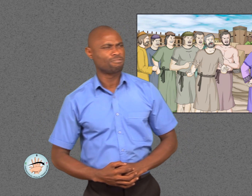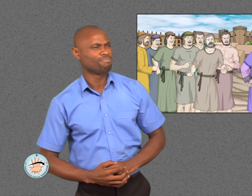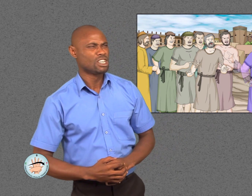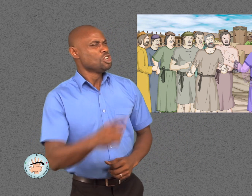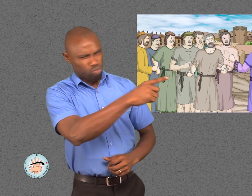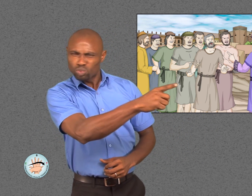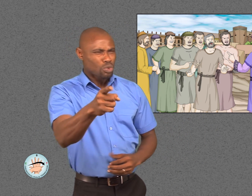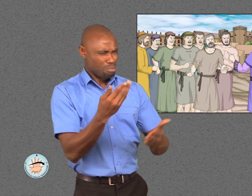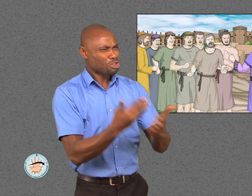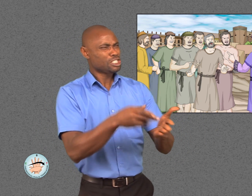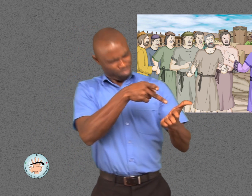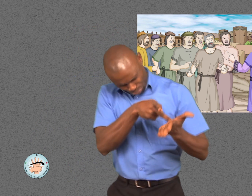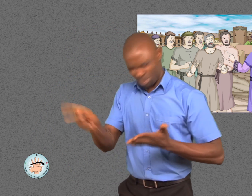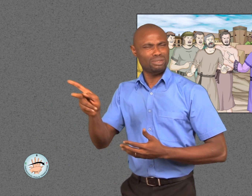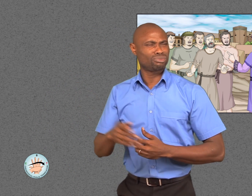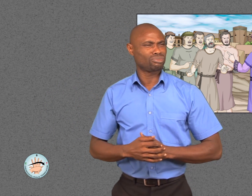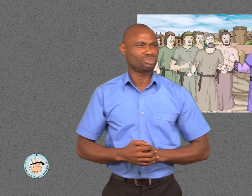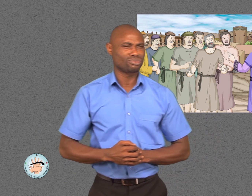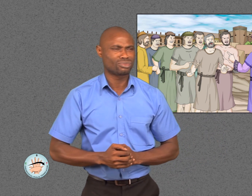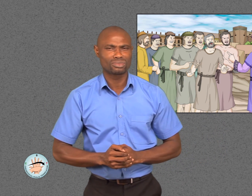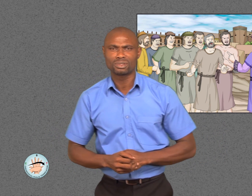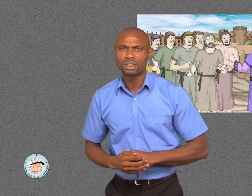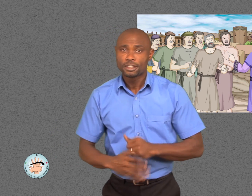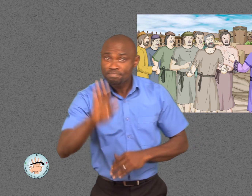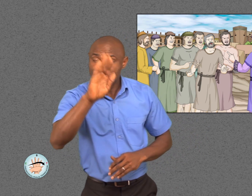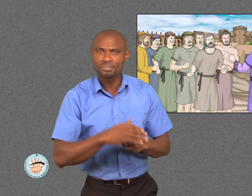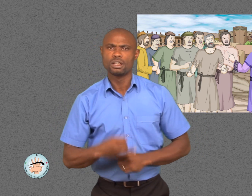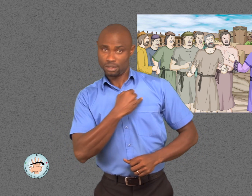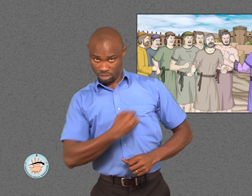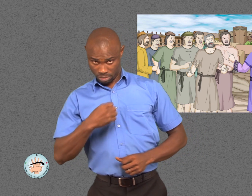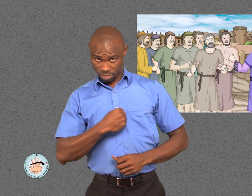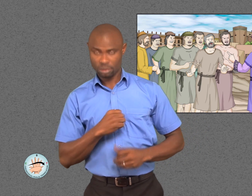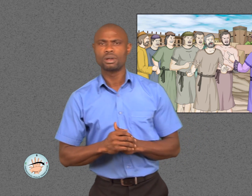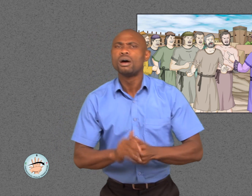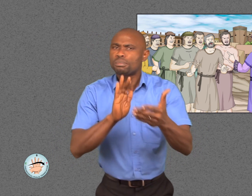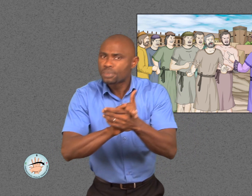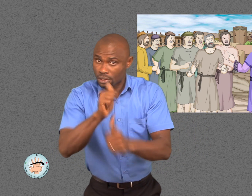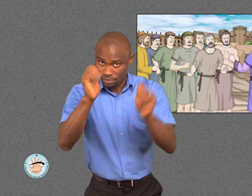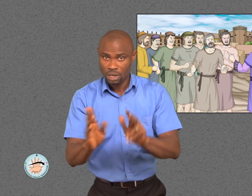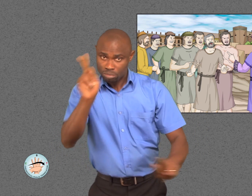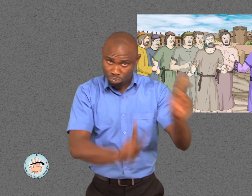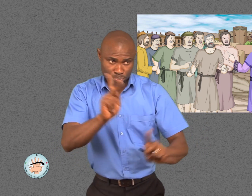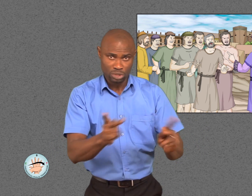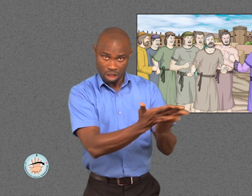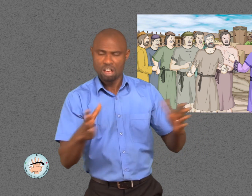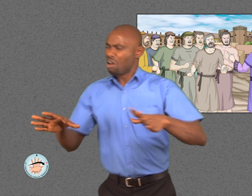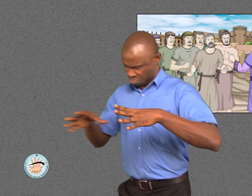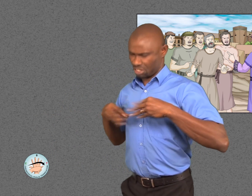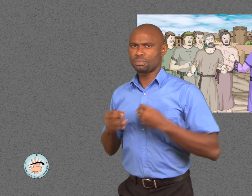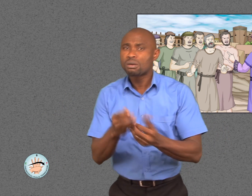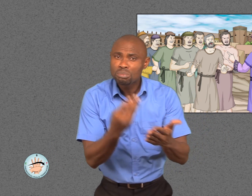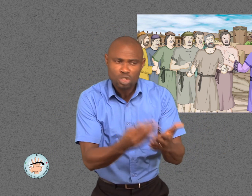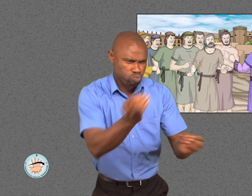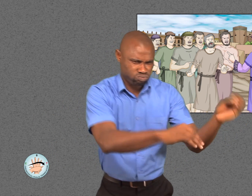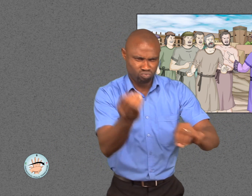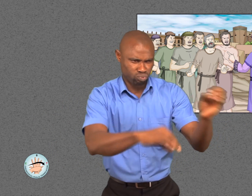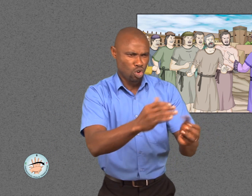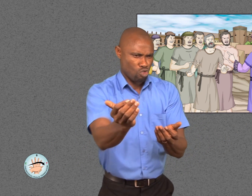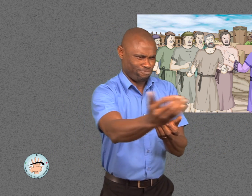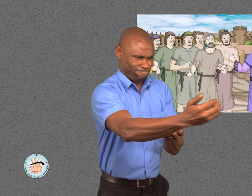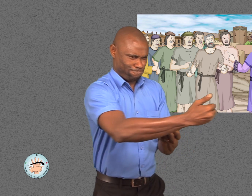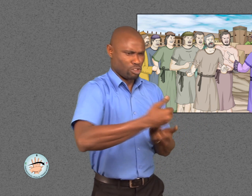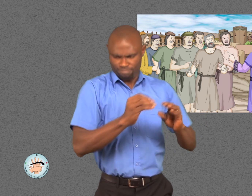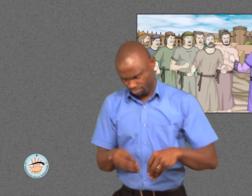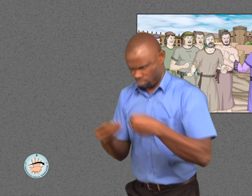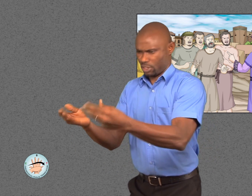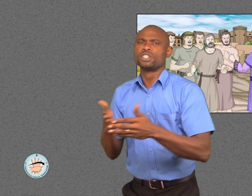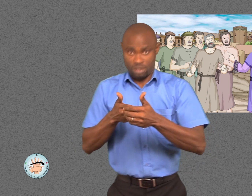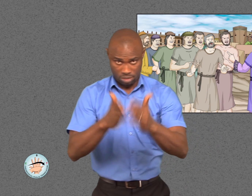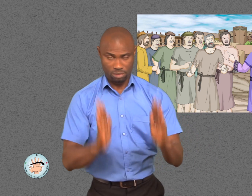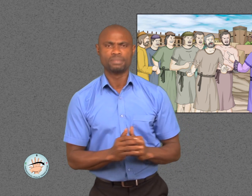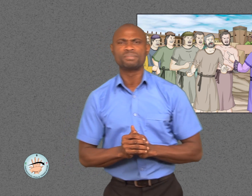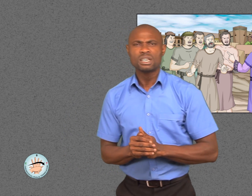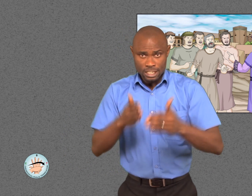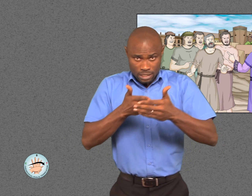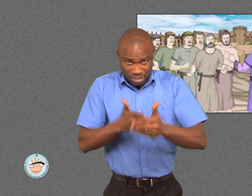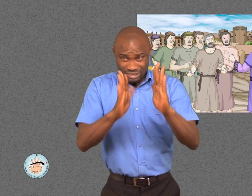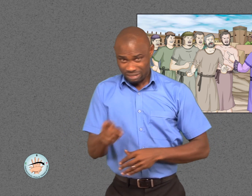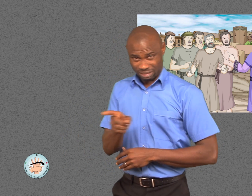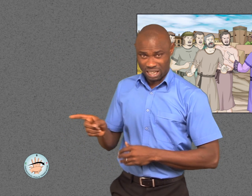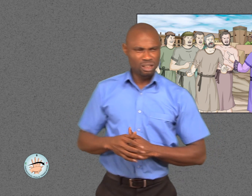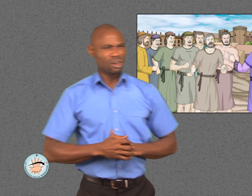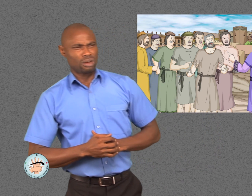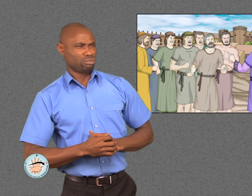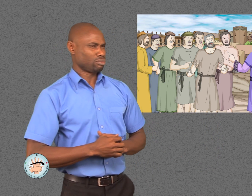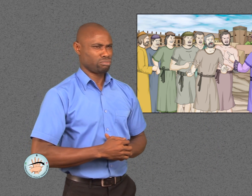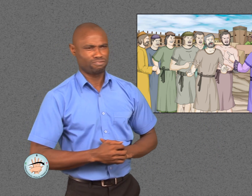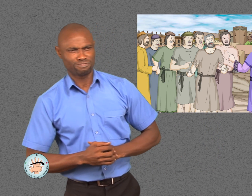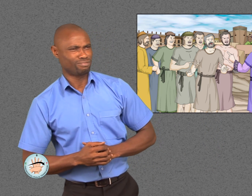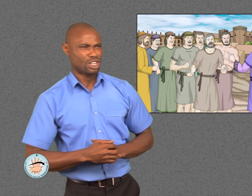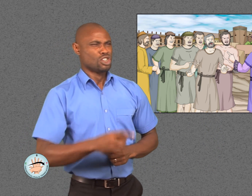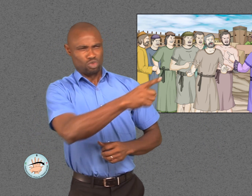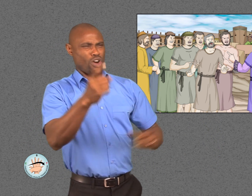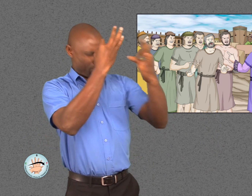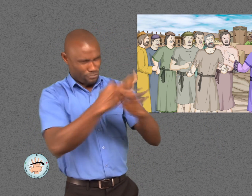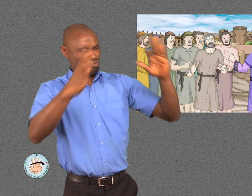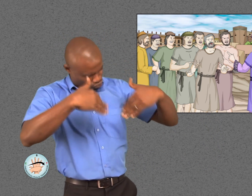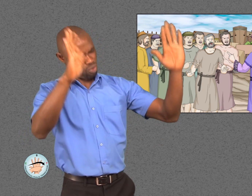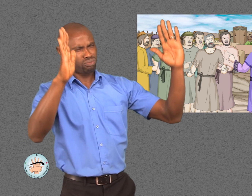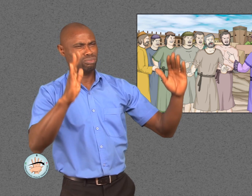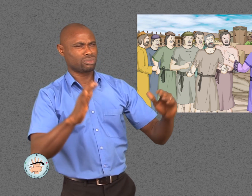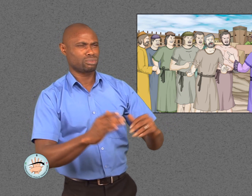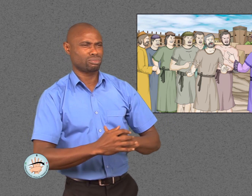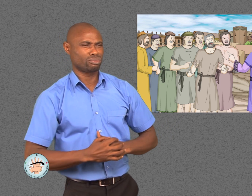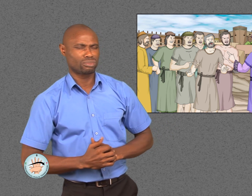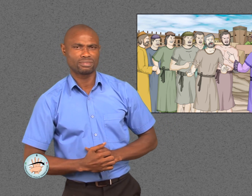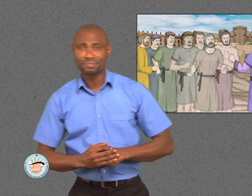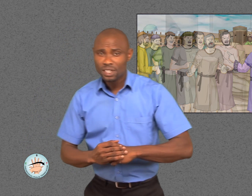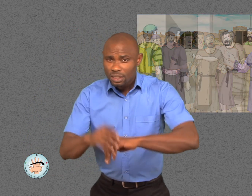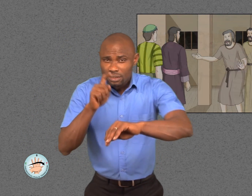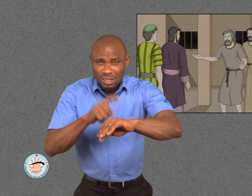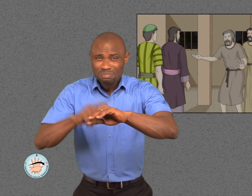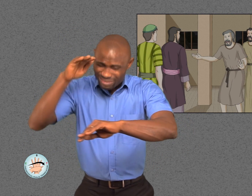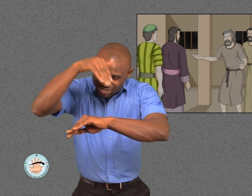On hearing this, the crowd and city officials were greatly disturbed.